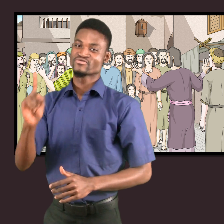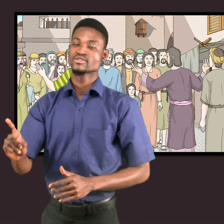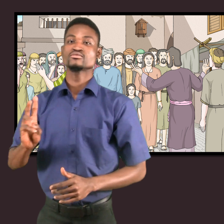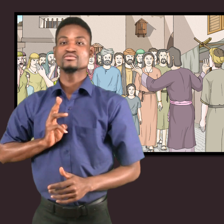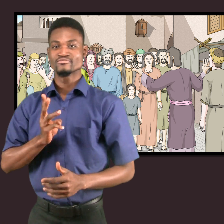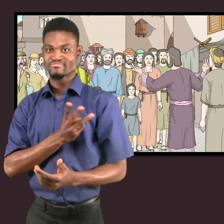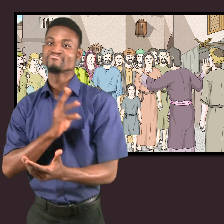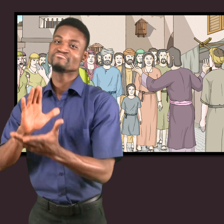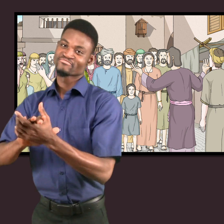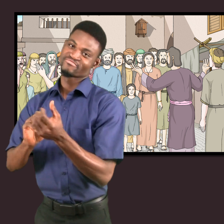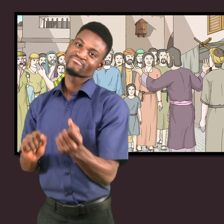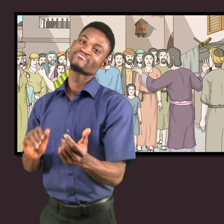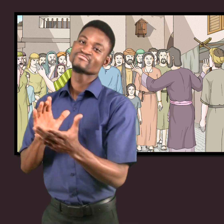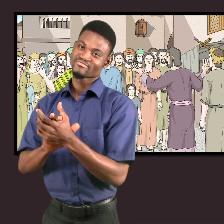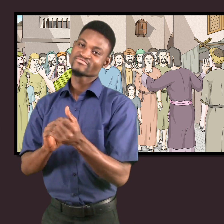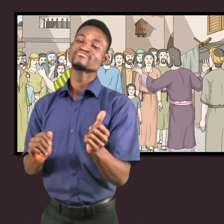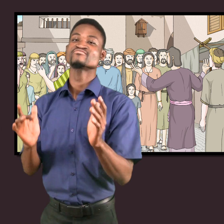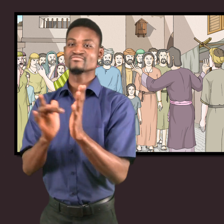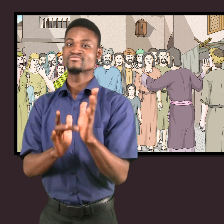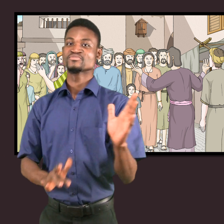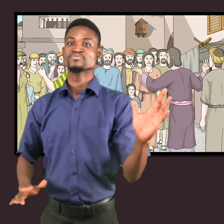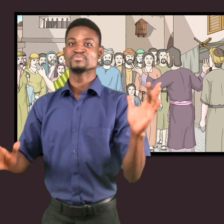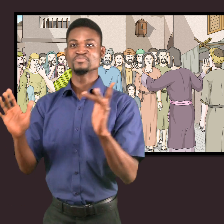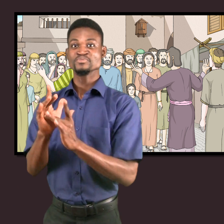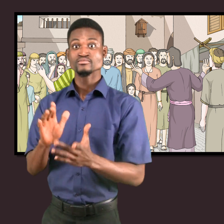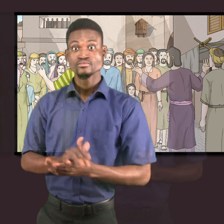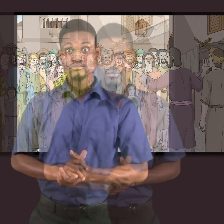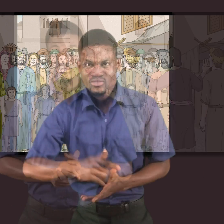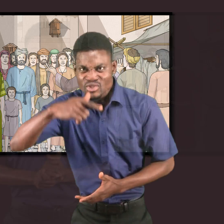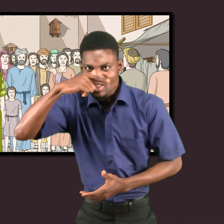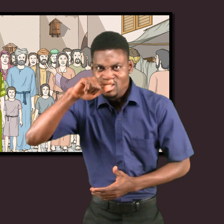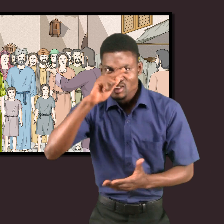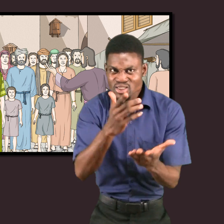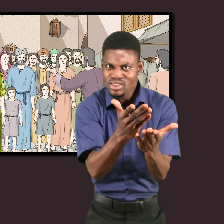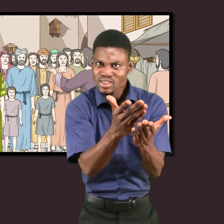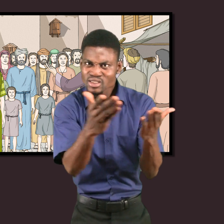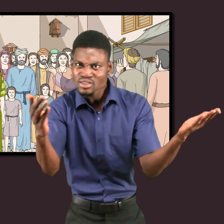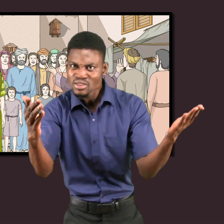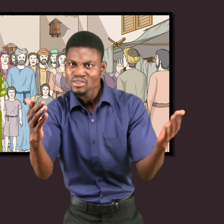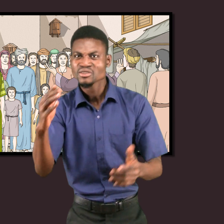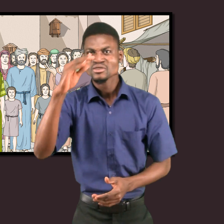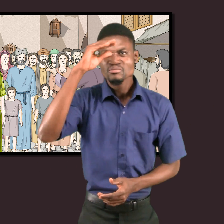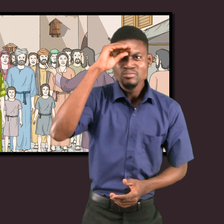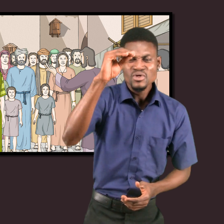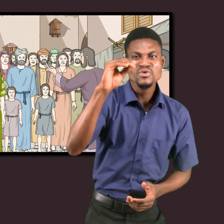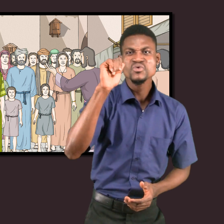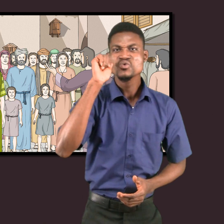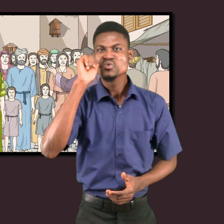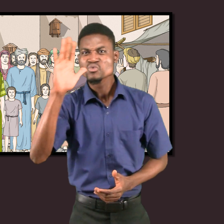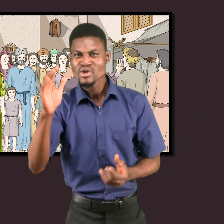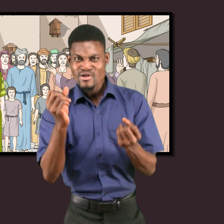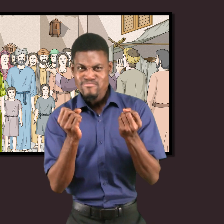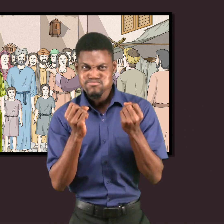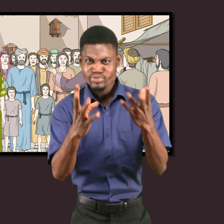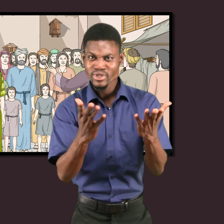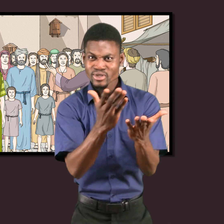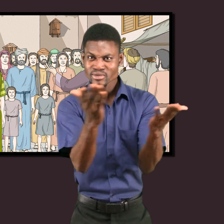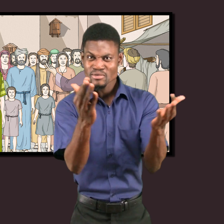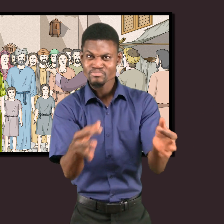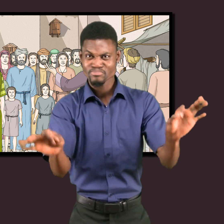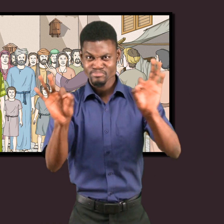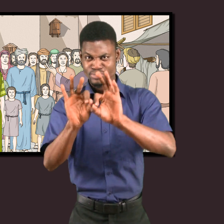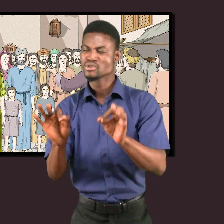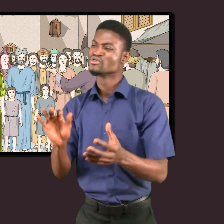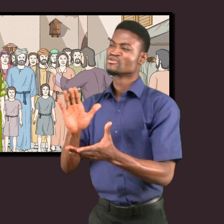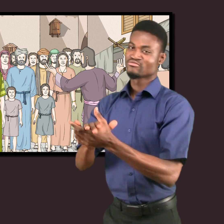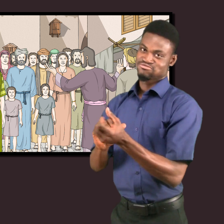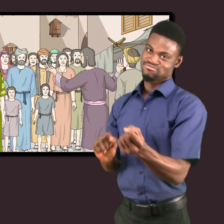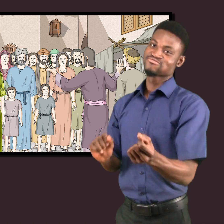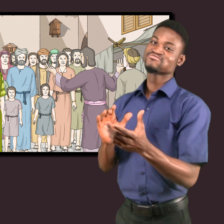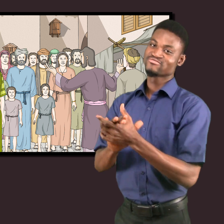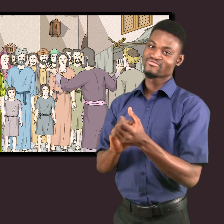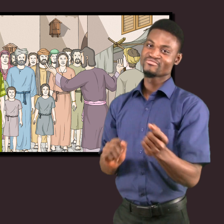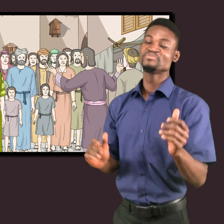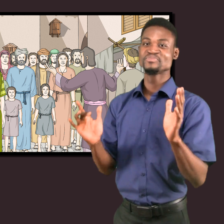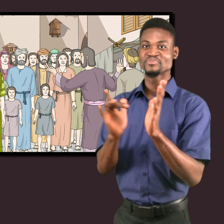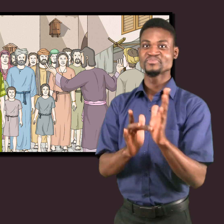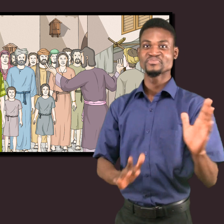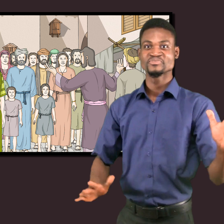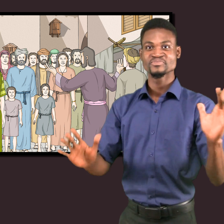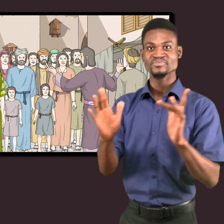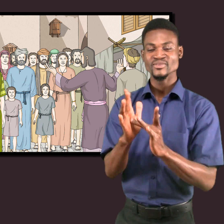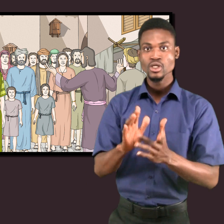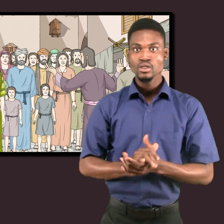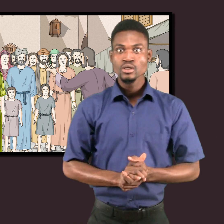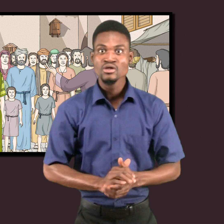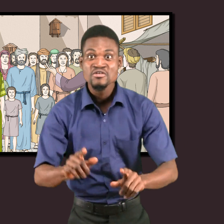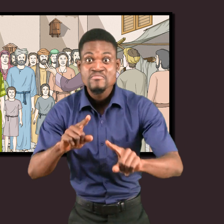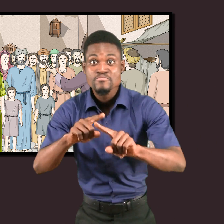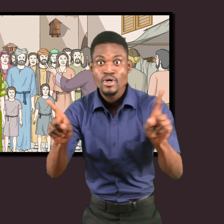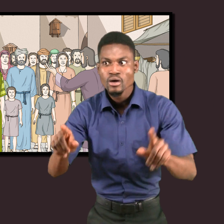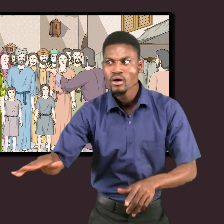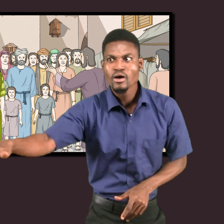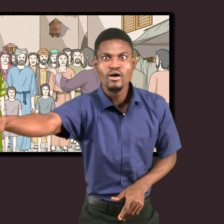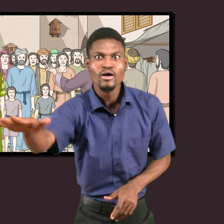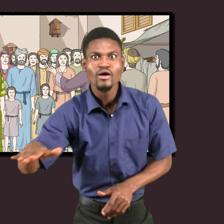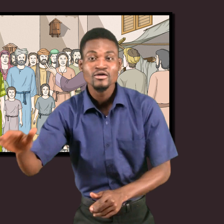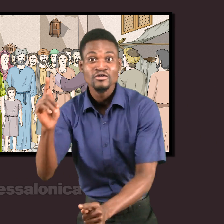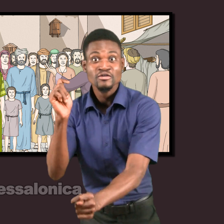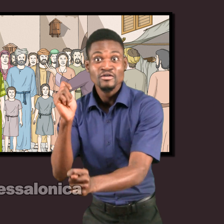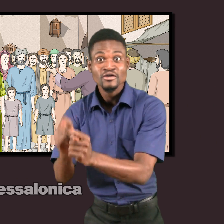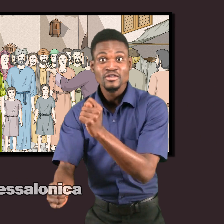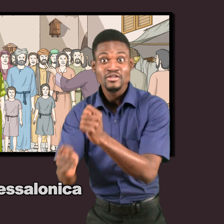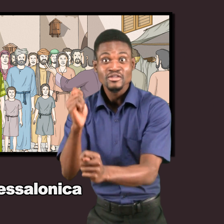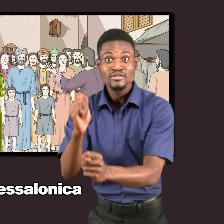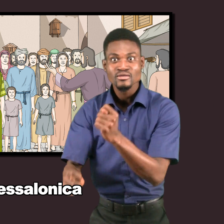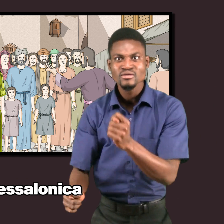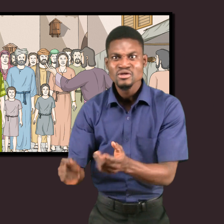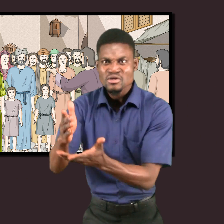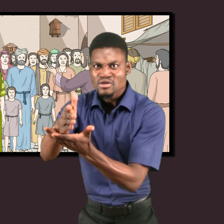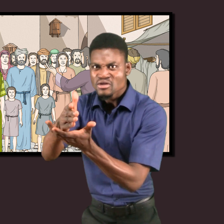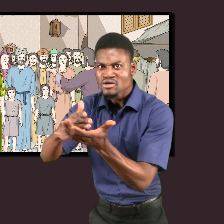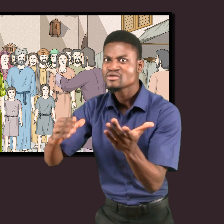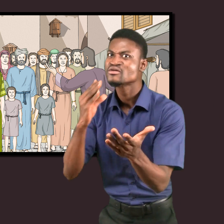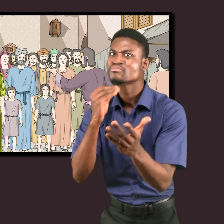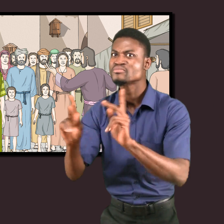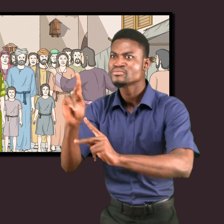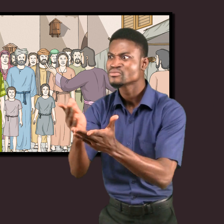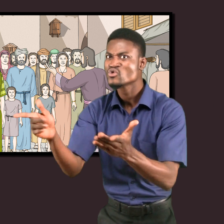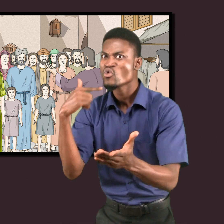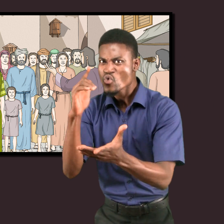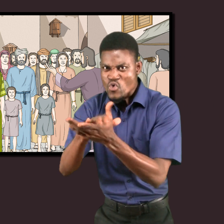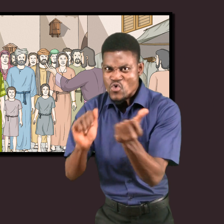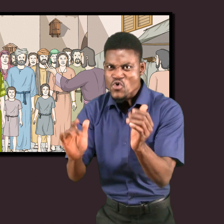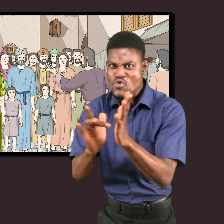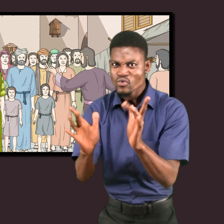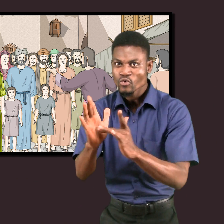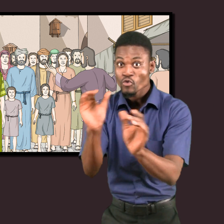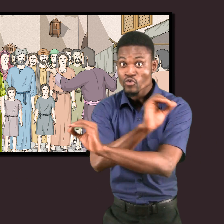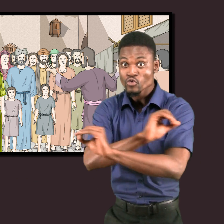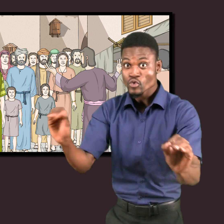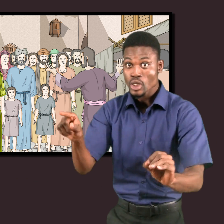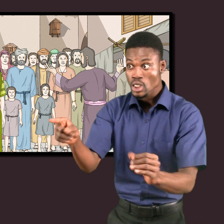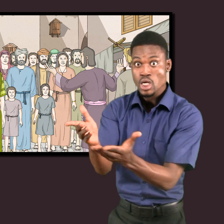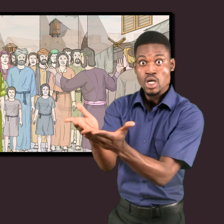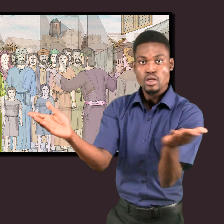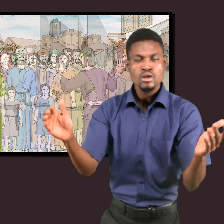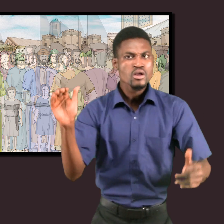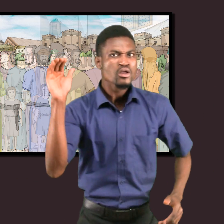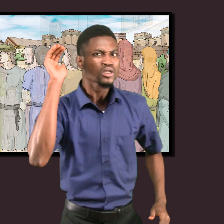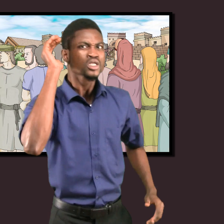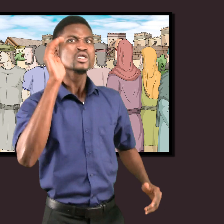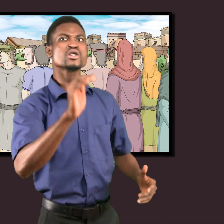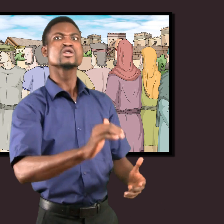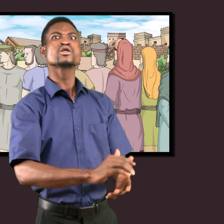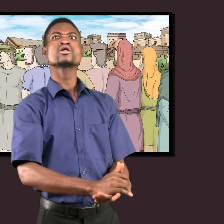As a result, many of them believed, along with quite a few prominent Greek women and men.